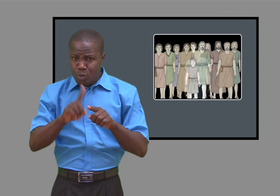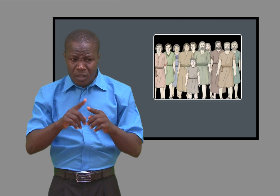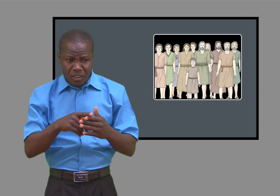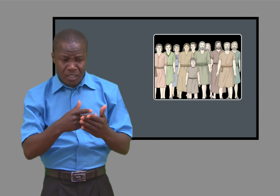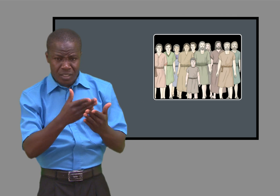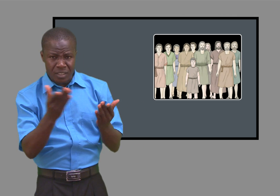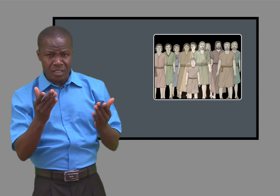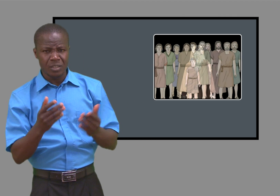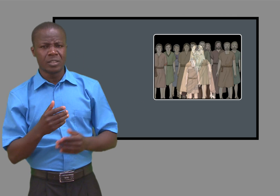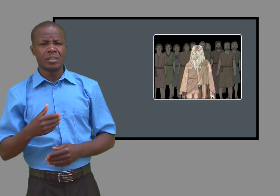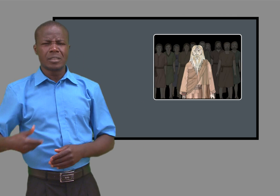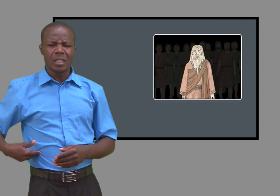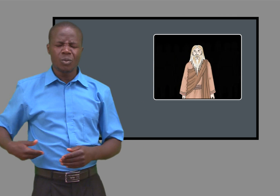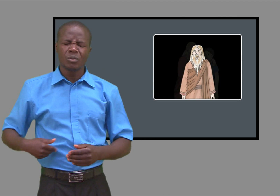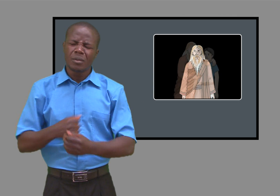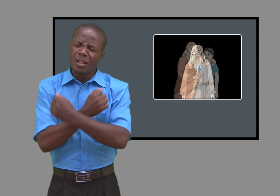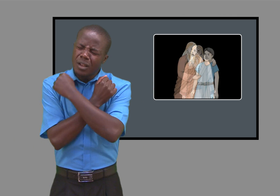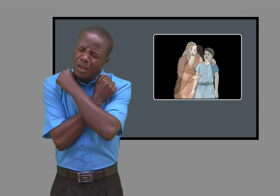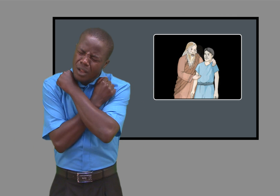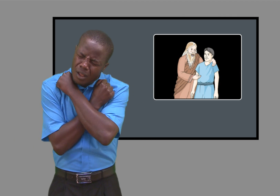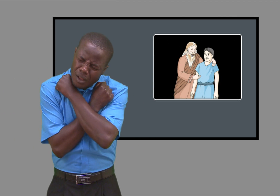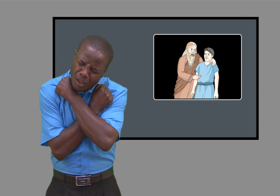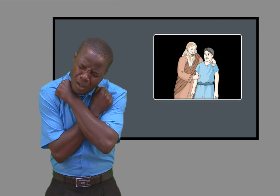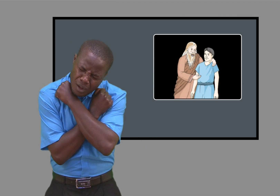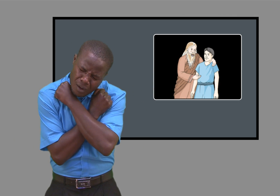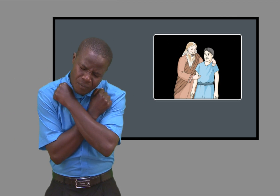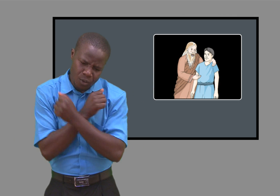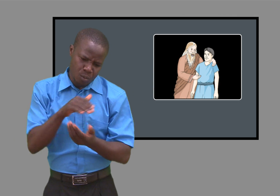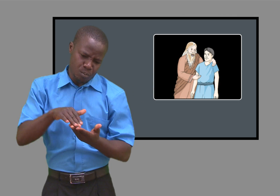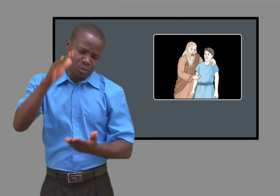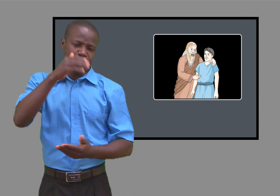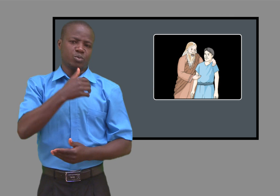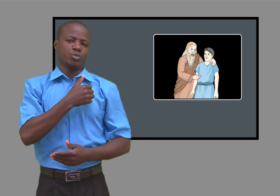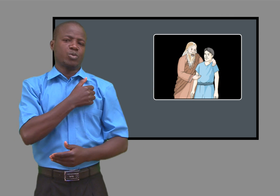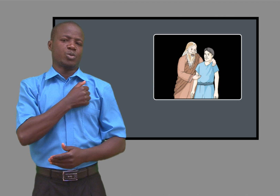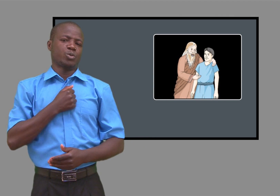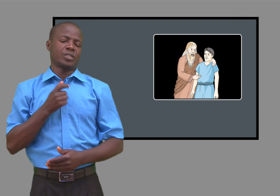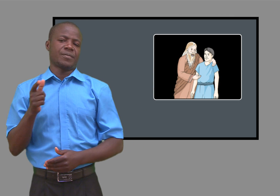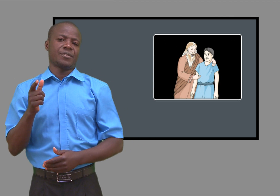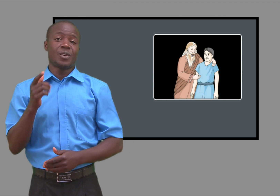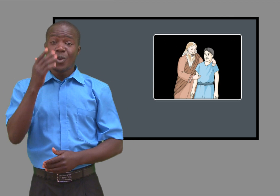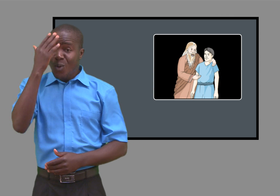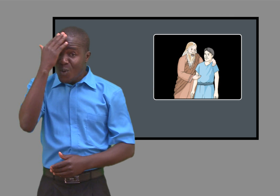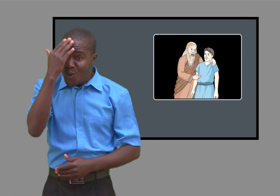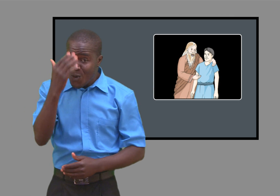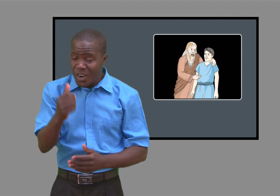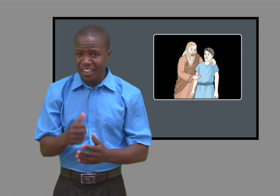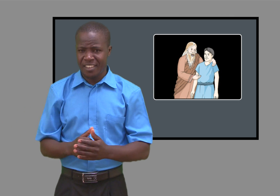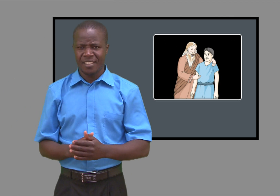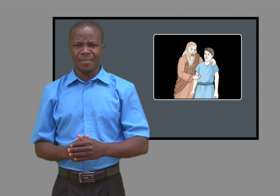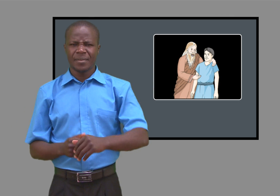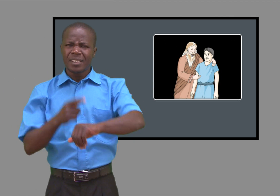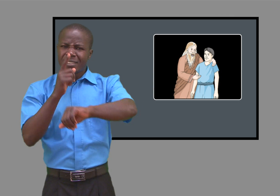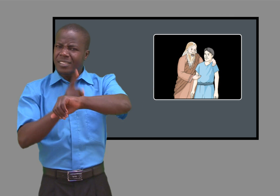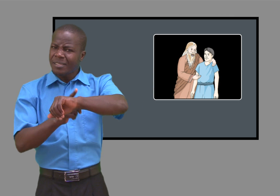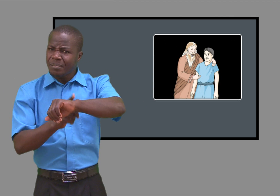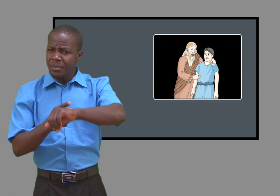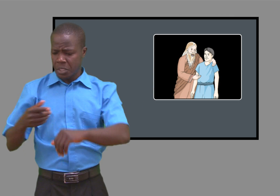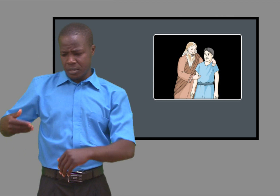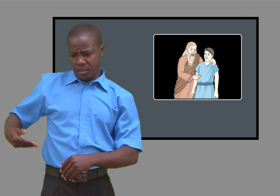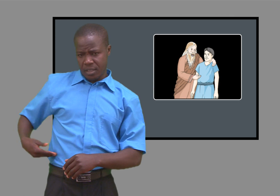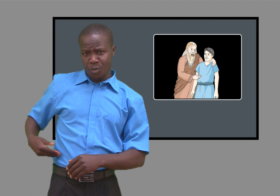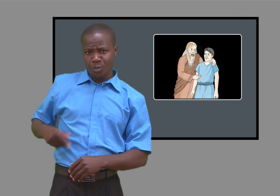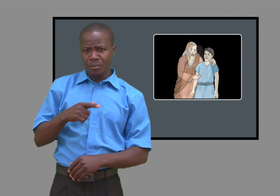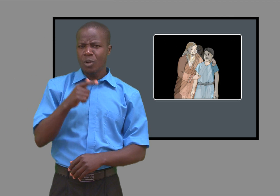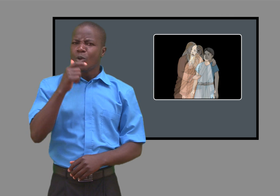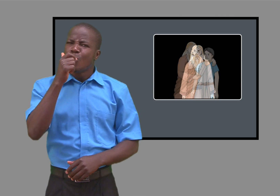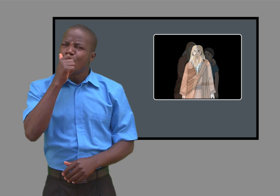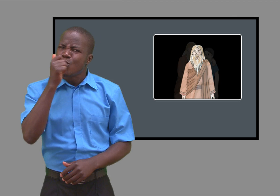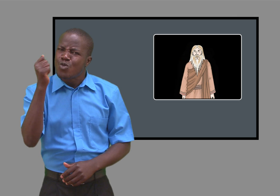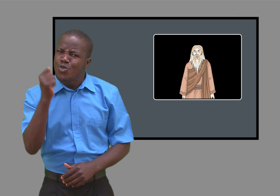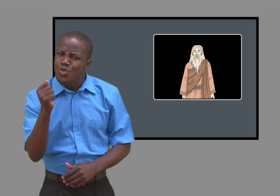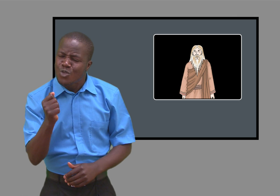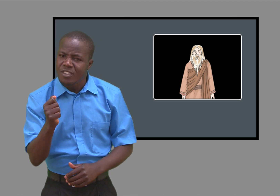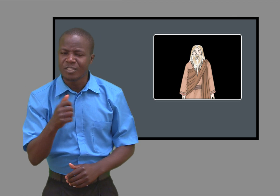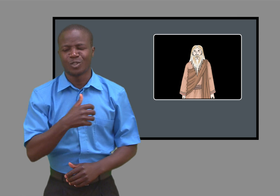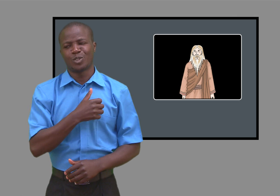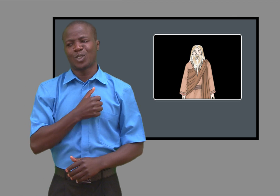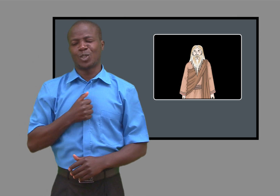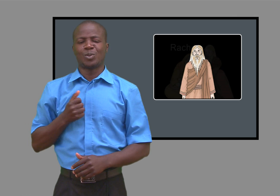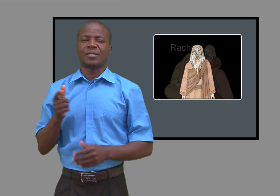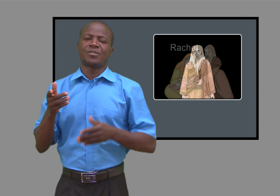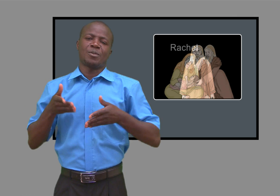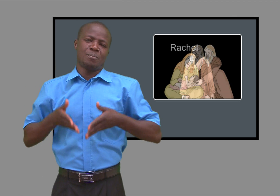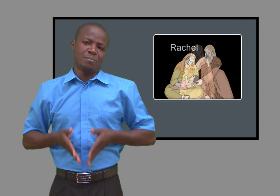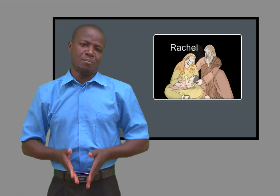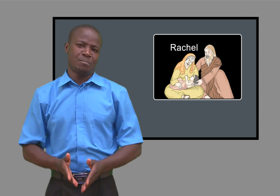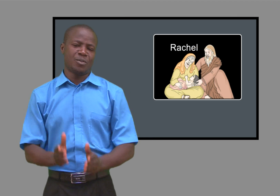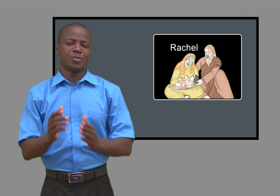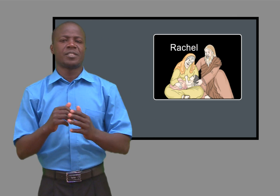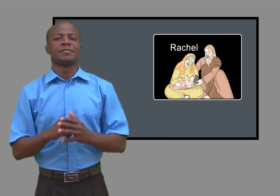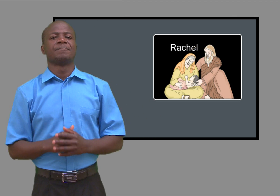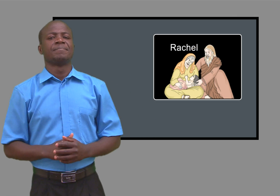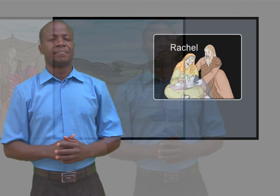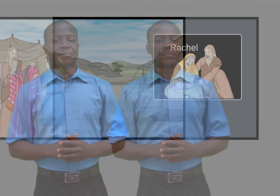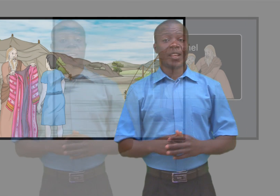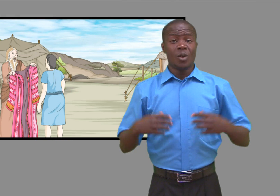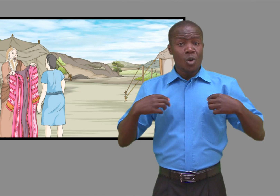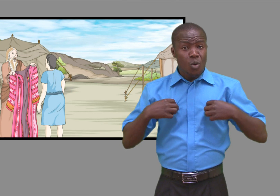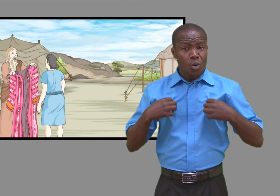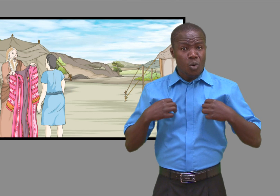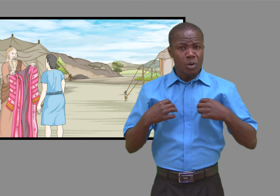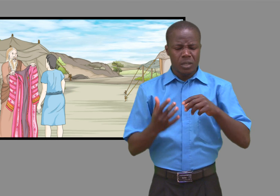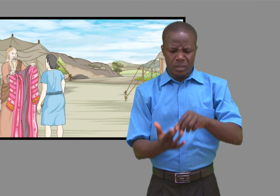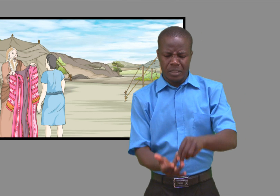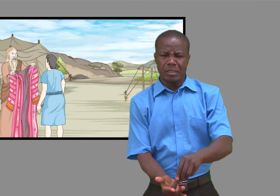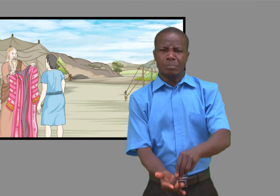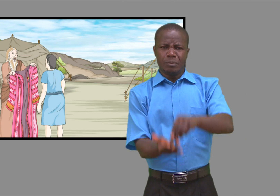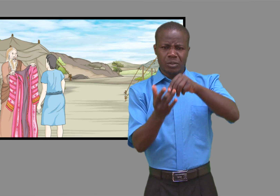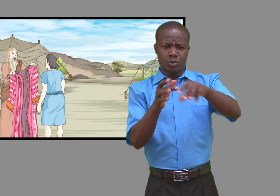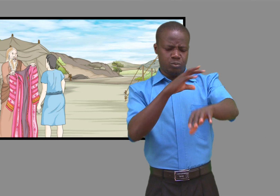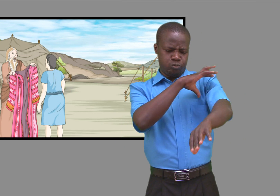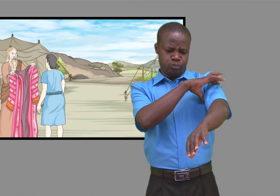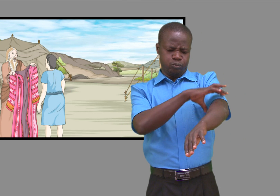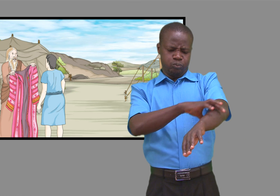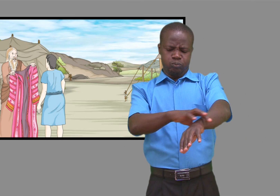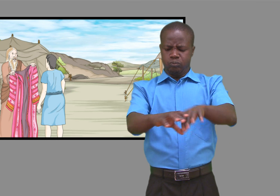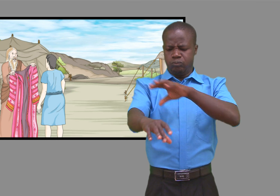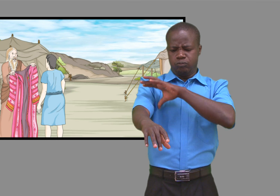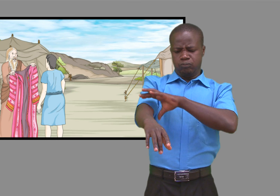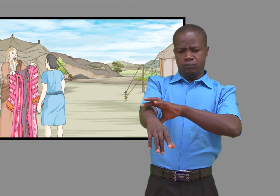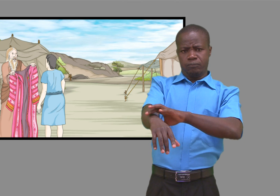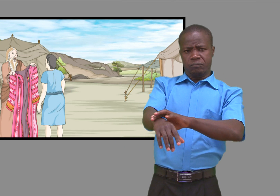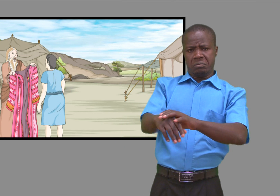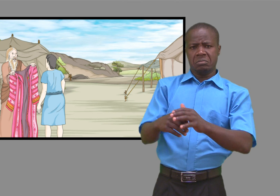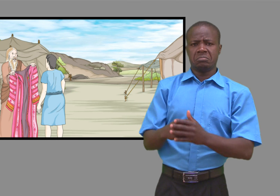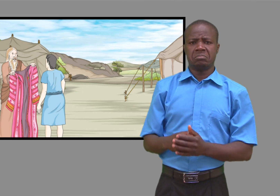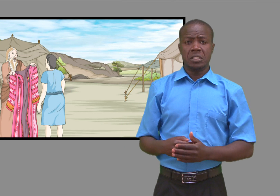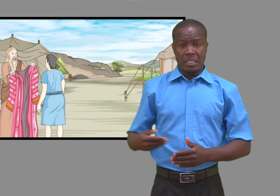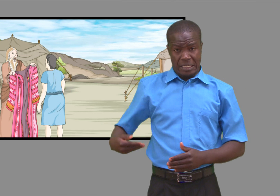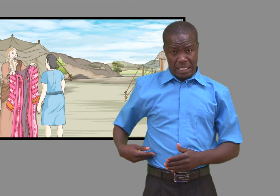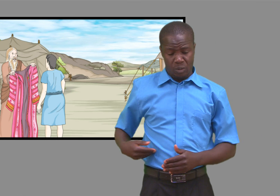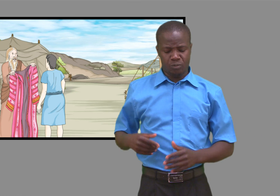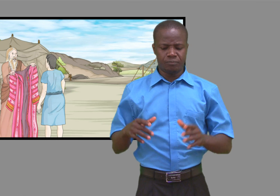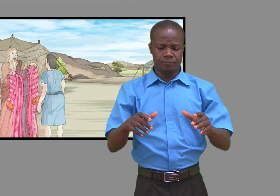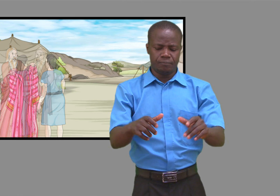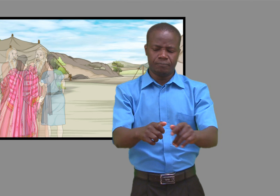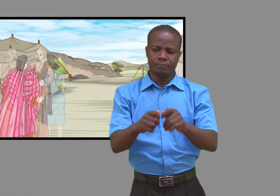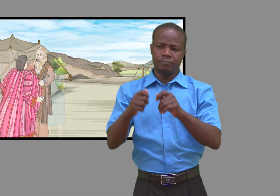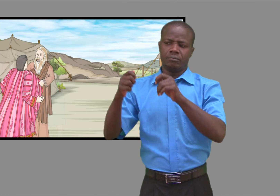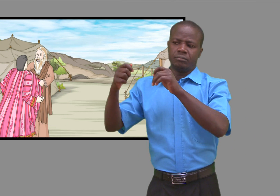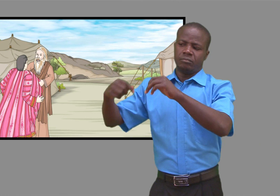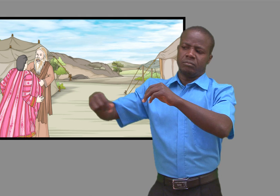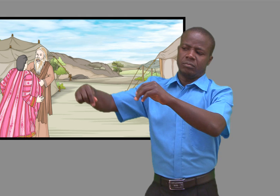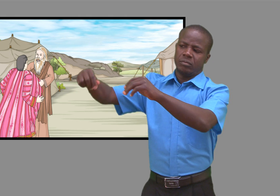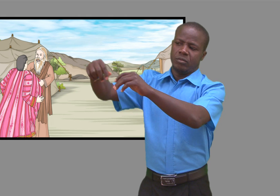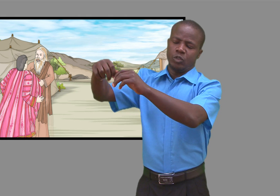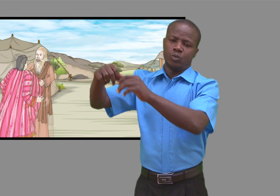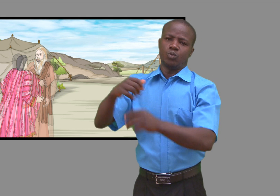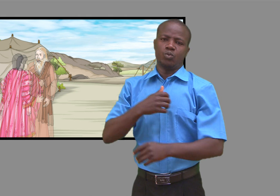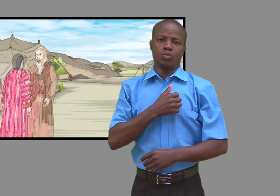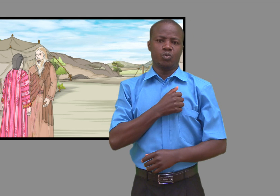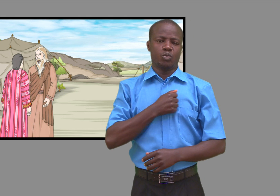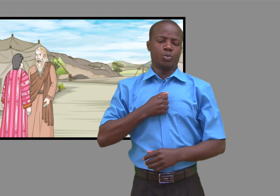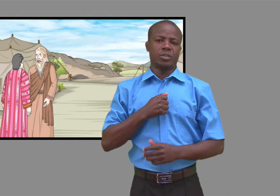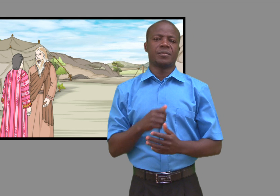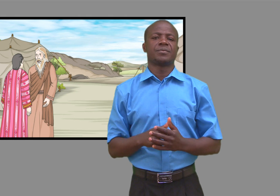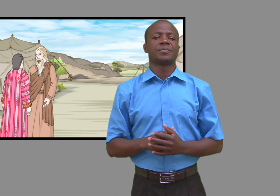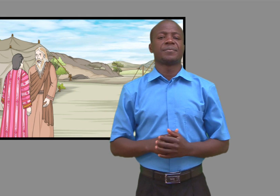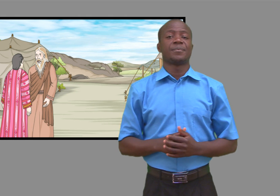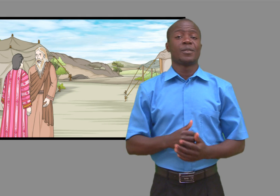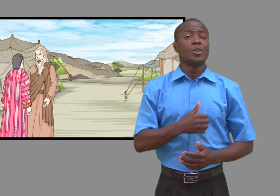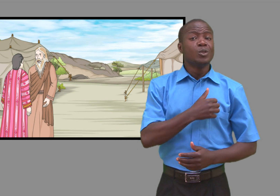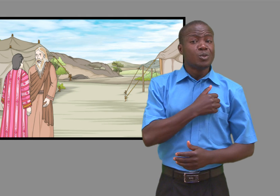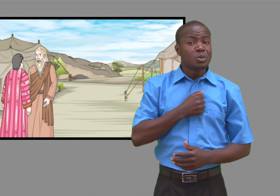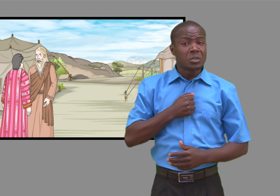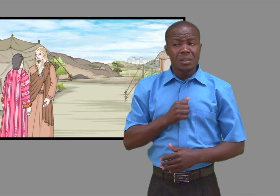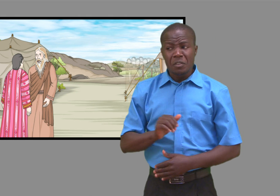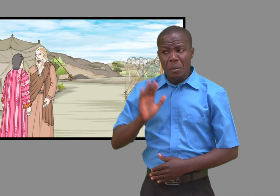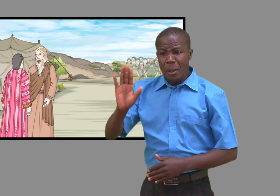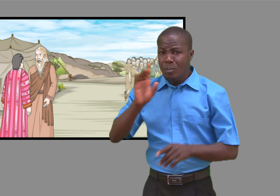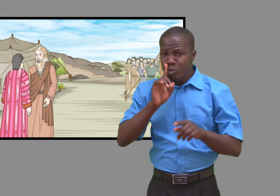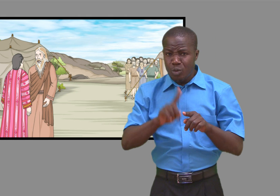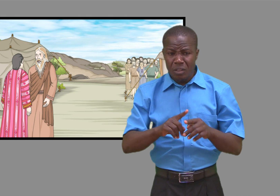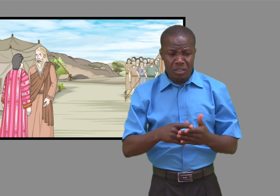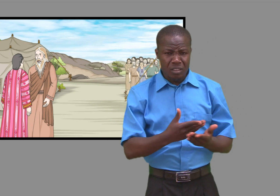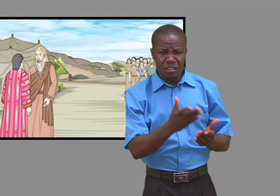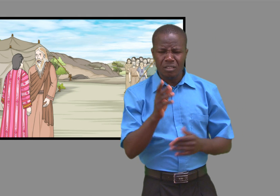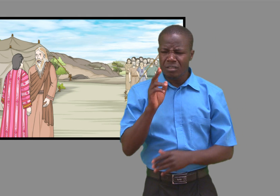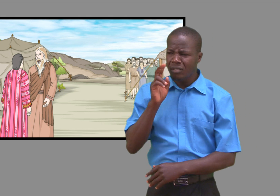Now Israel loved Joseph more than his other sons, because Joseph had been born to him in his old age; so he made him a robe of many colors.